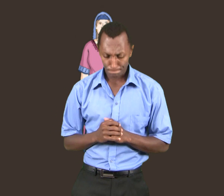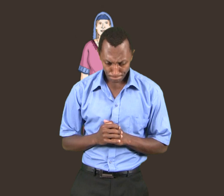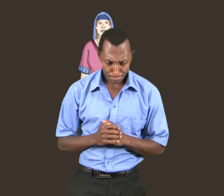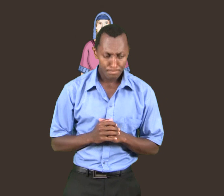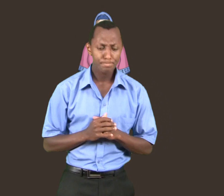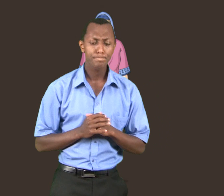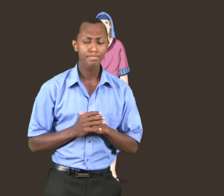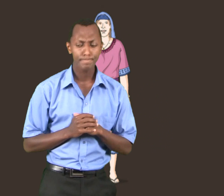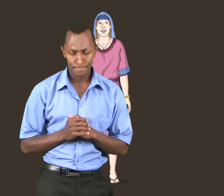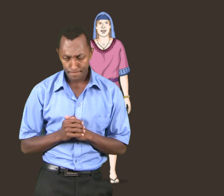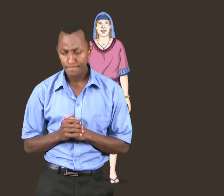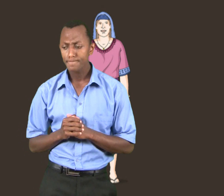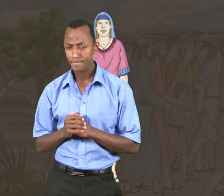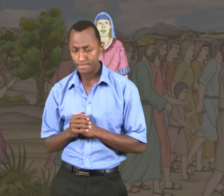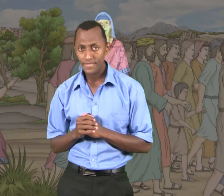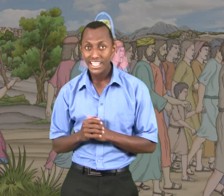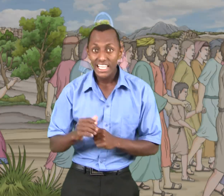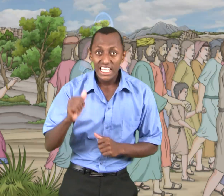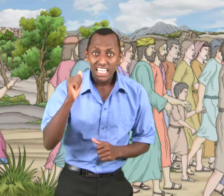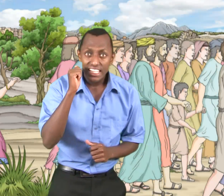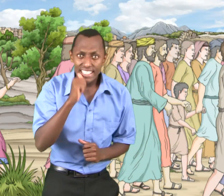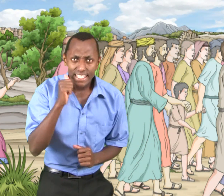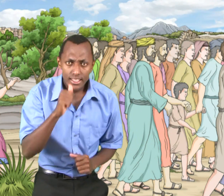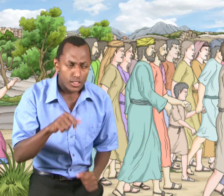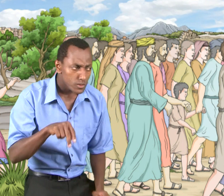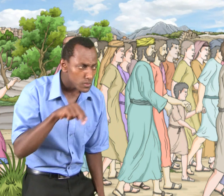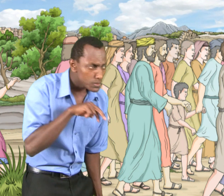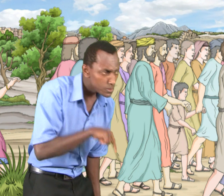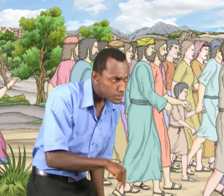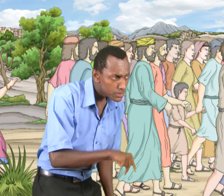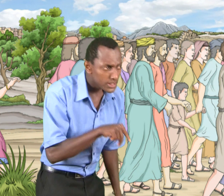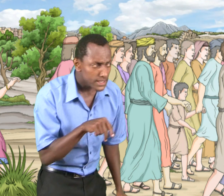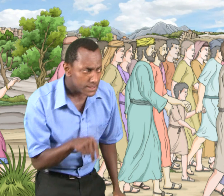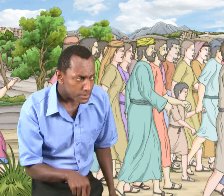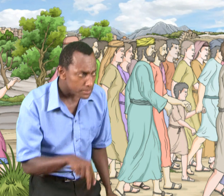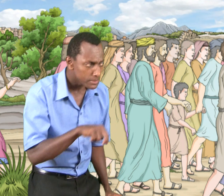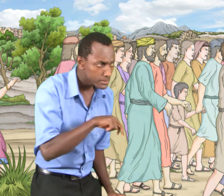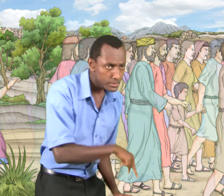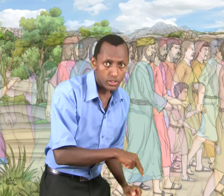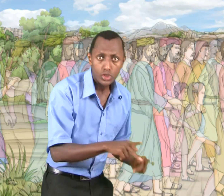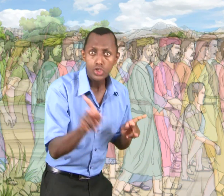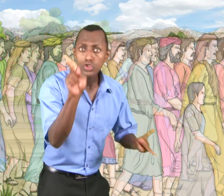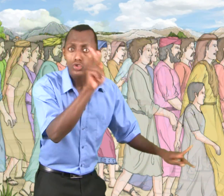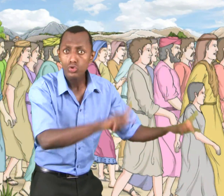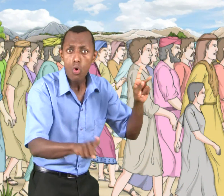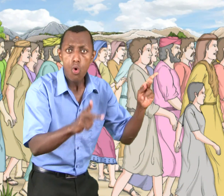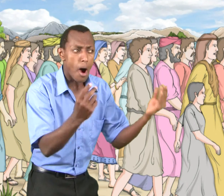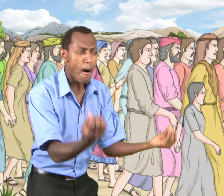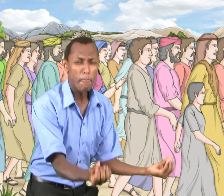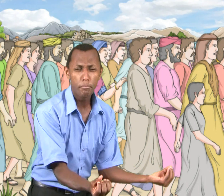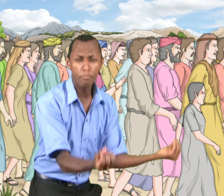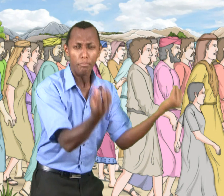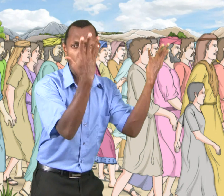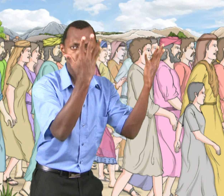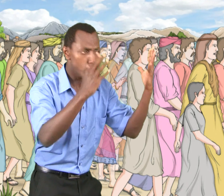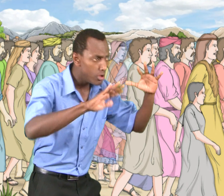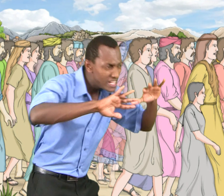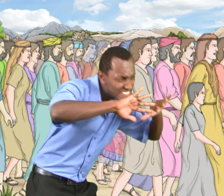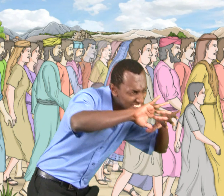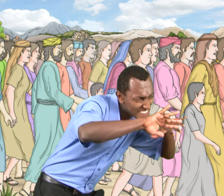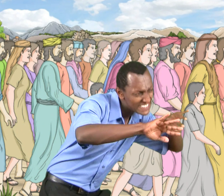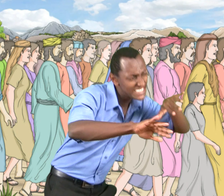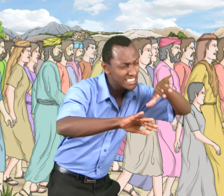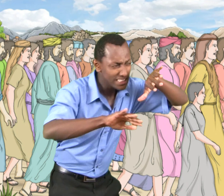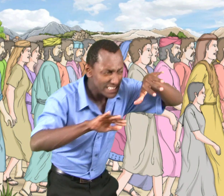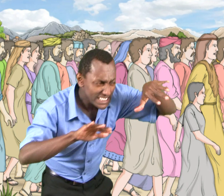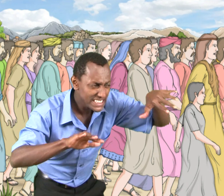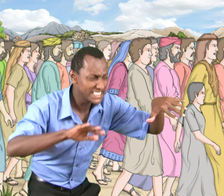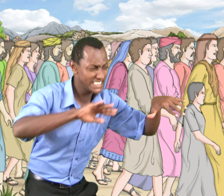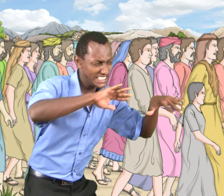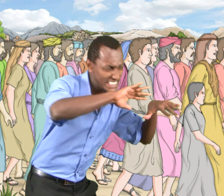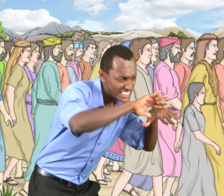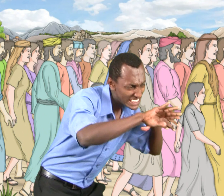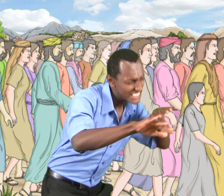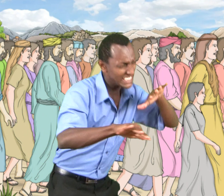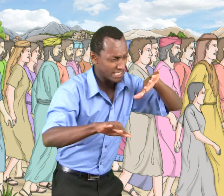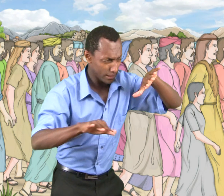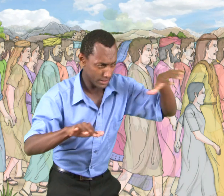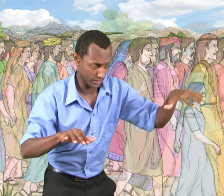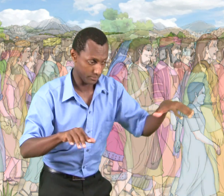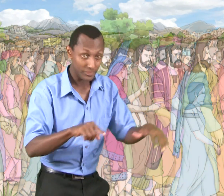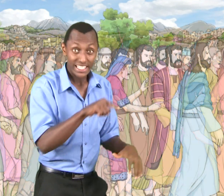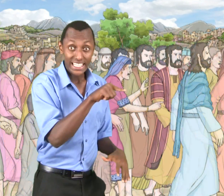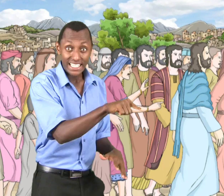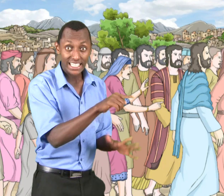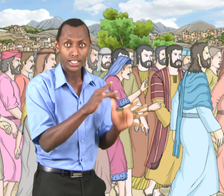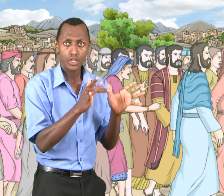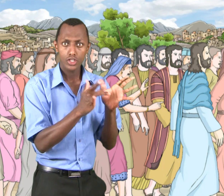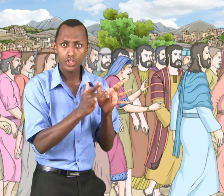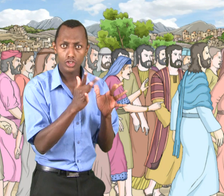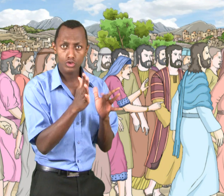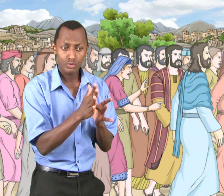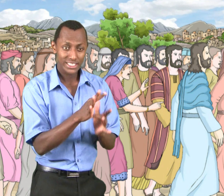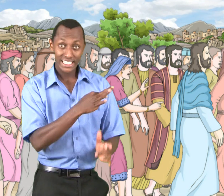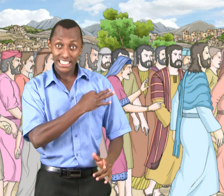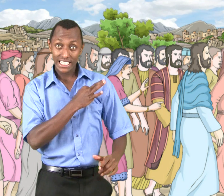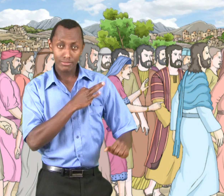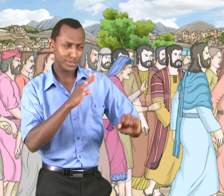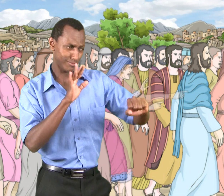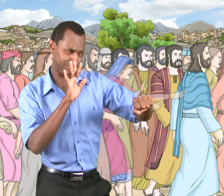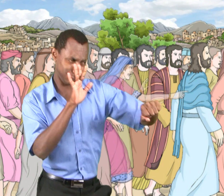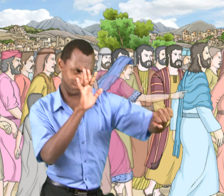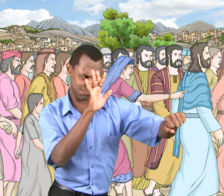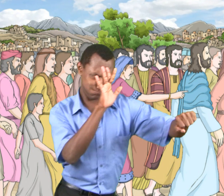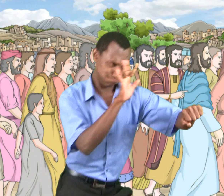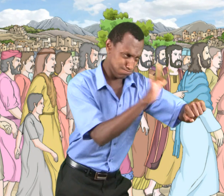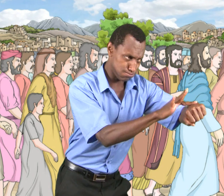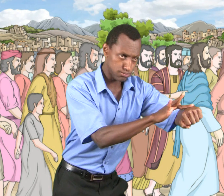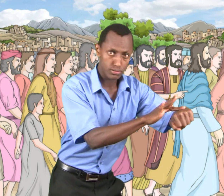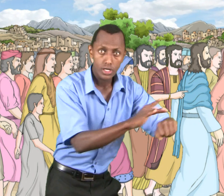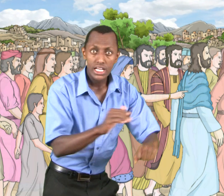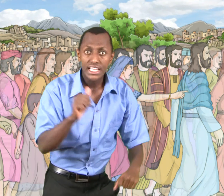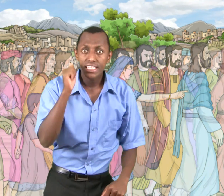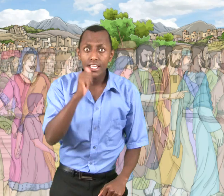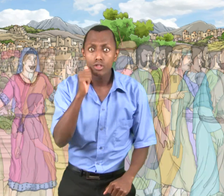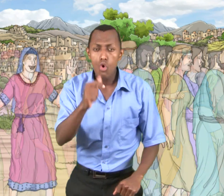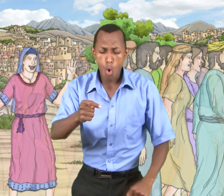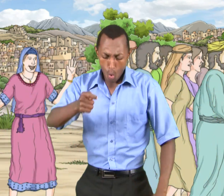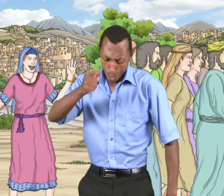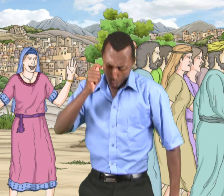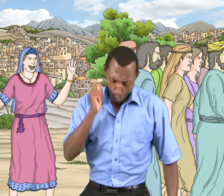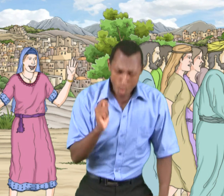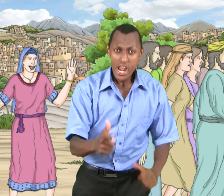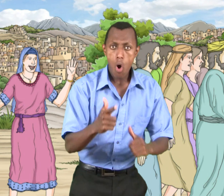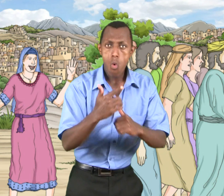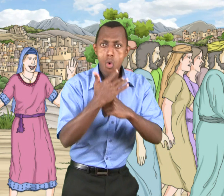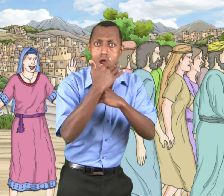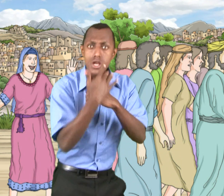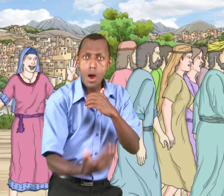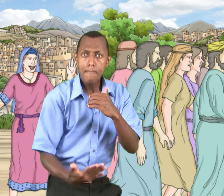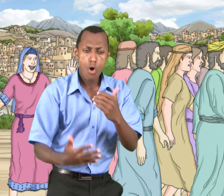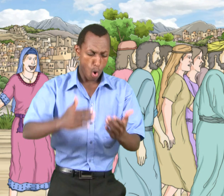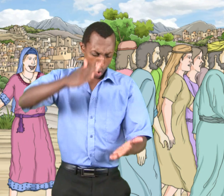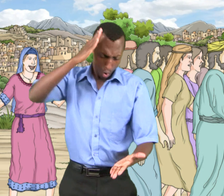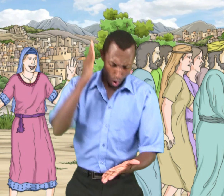When the woman heard about Jesus, she came up through the crowd behind Him and touched His cloak. For she kept saying, “If only I touch His garments, I will be healed.”